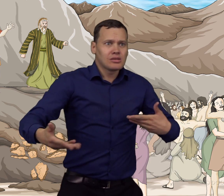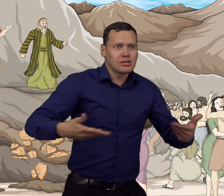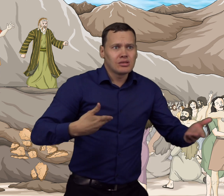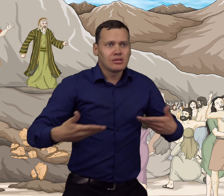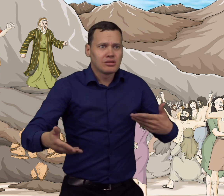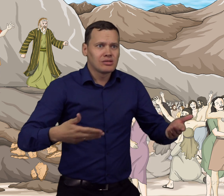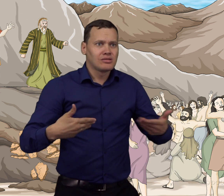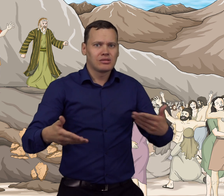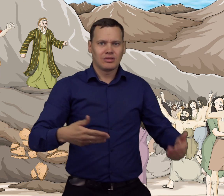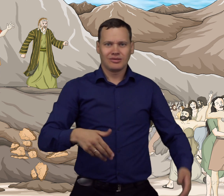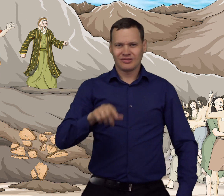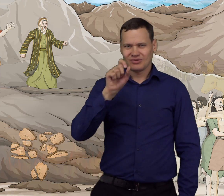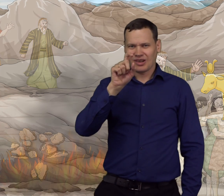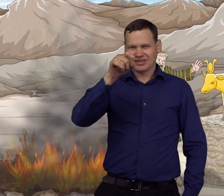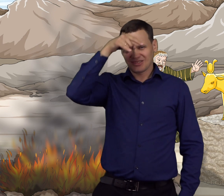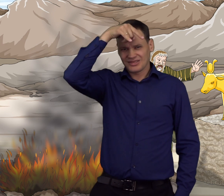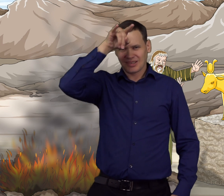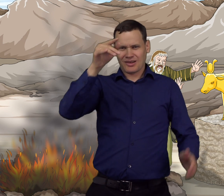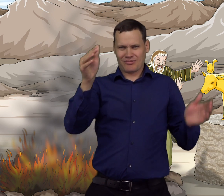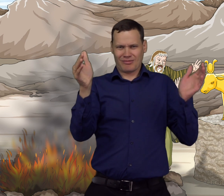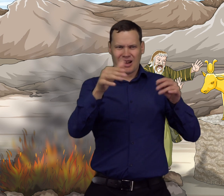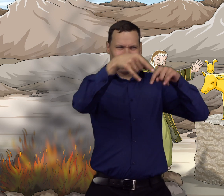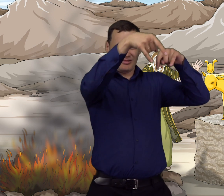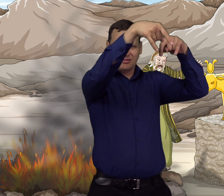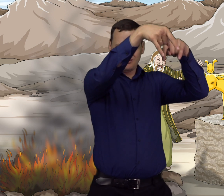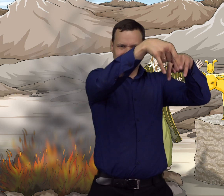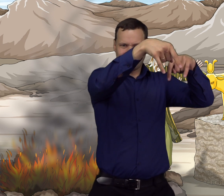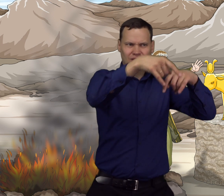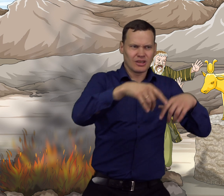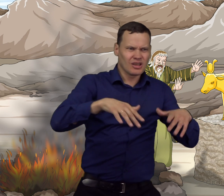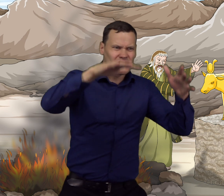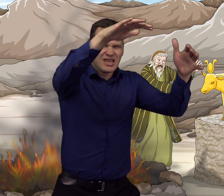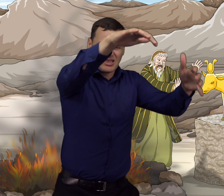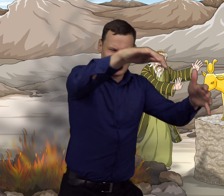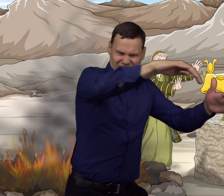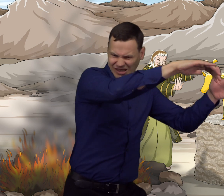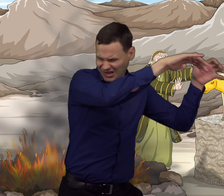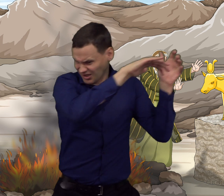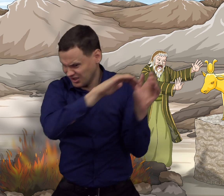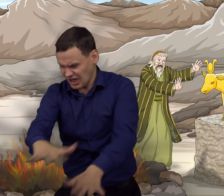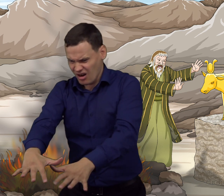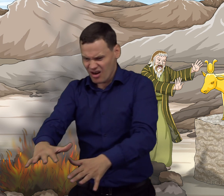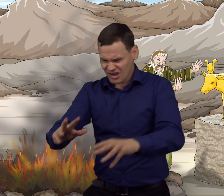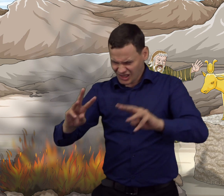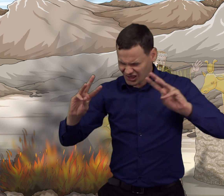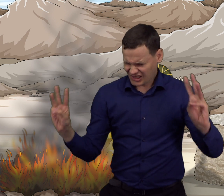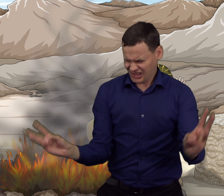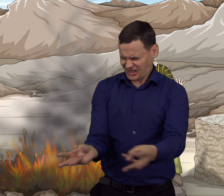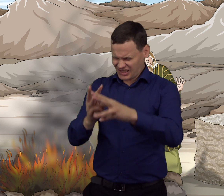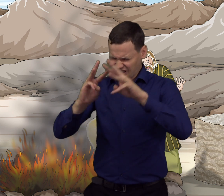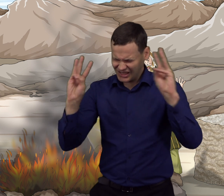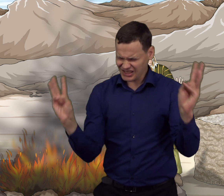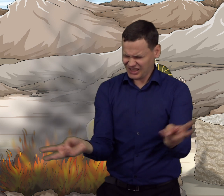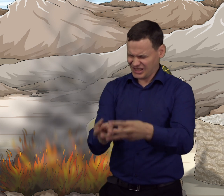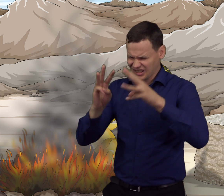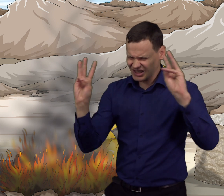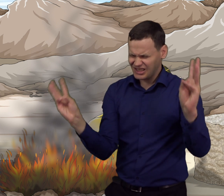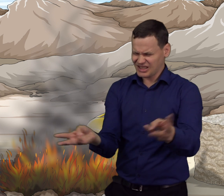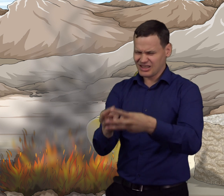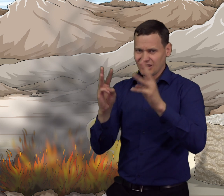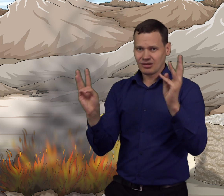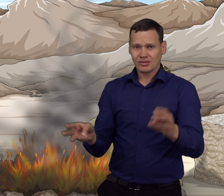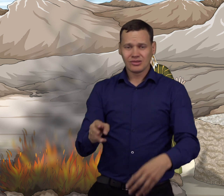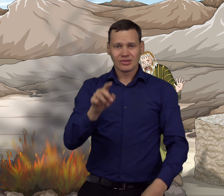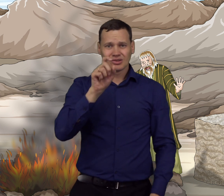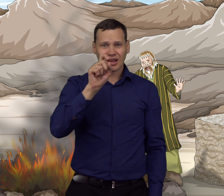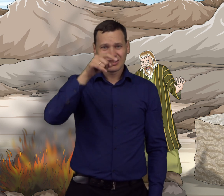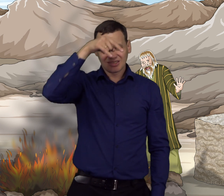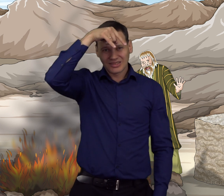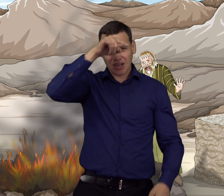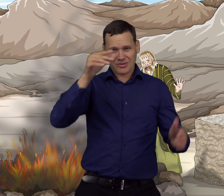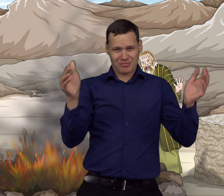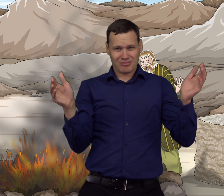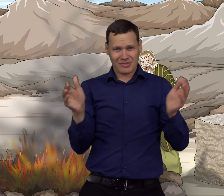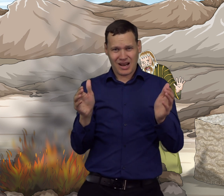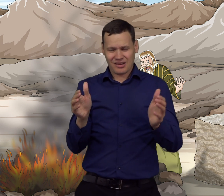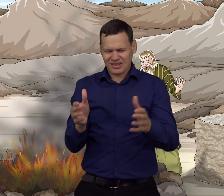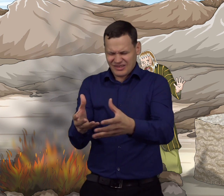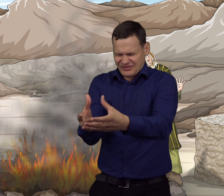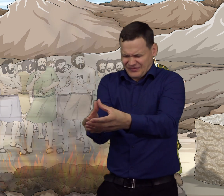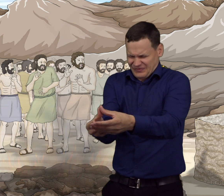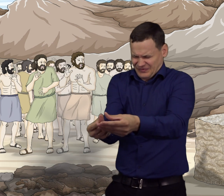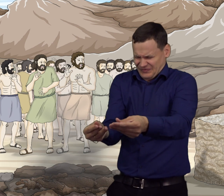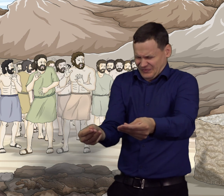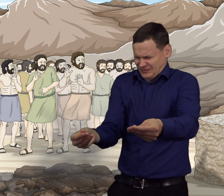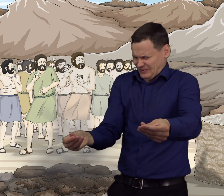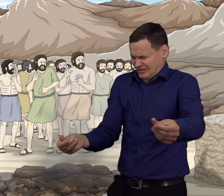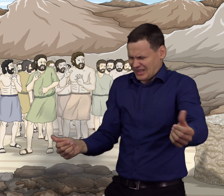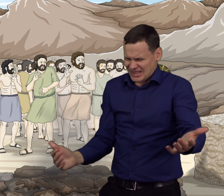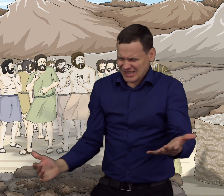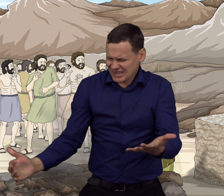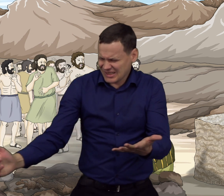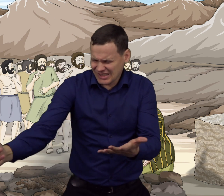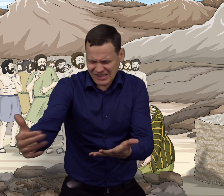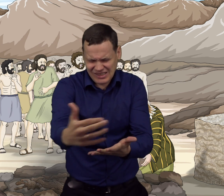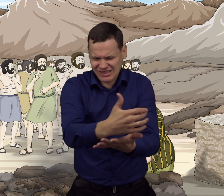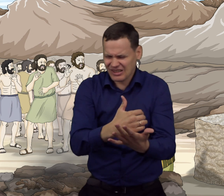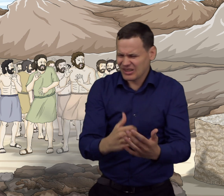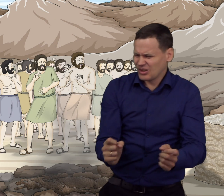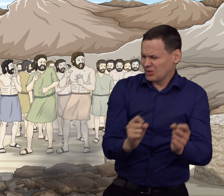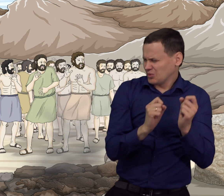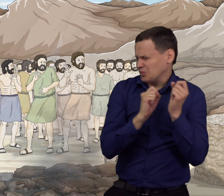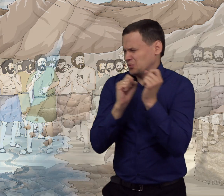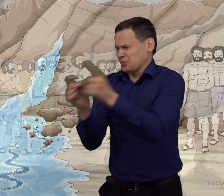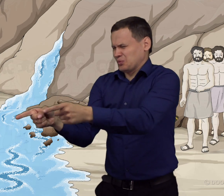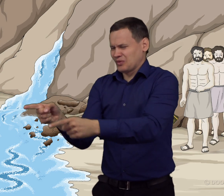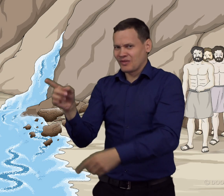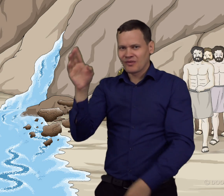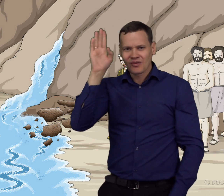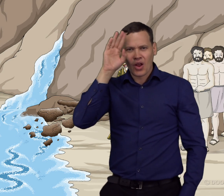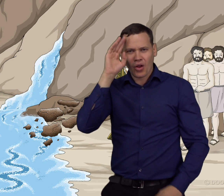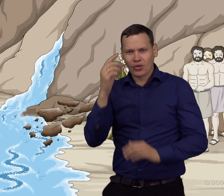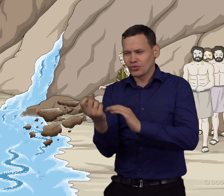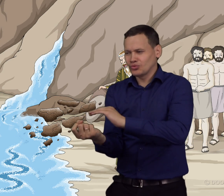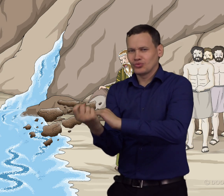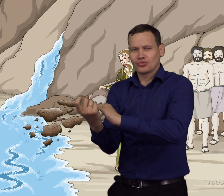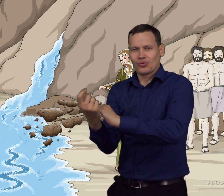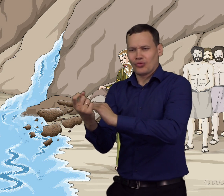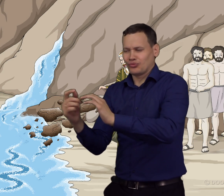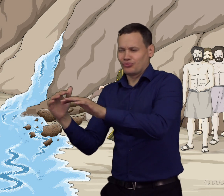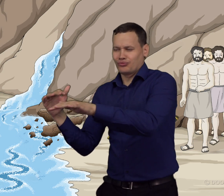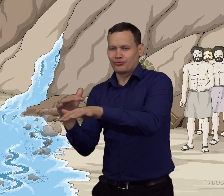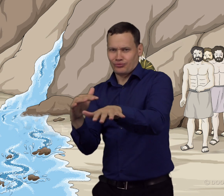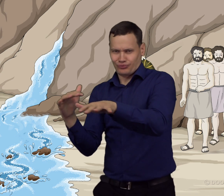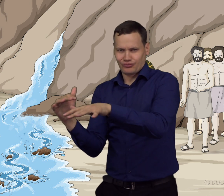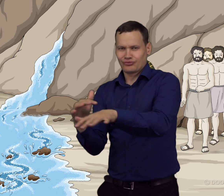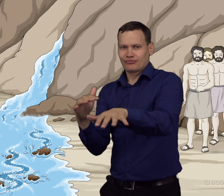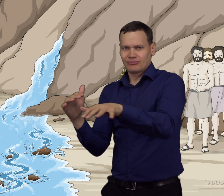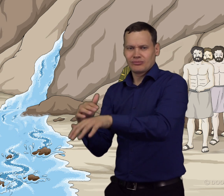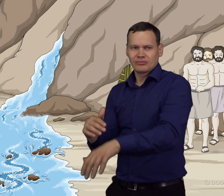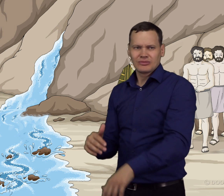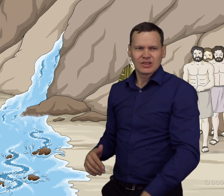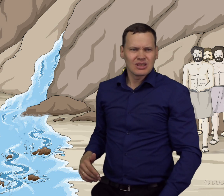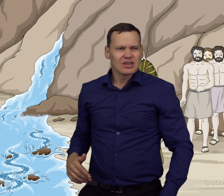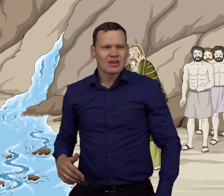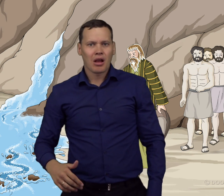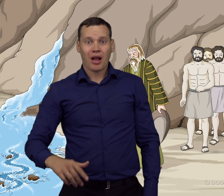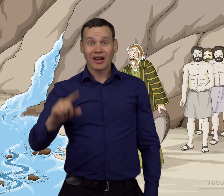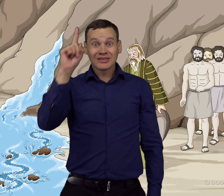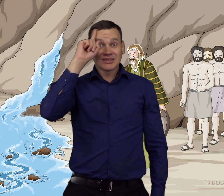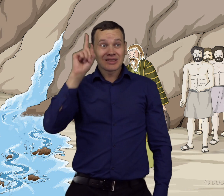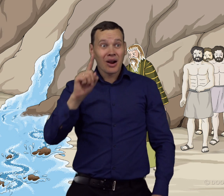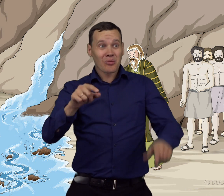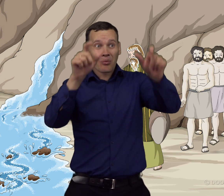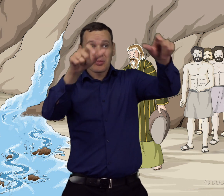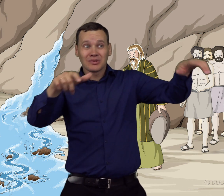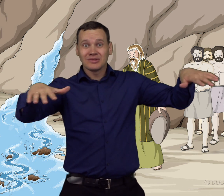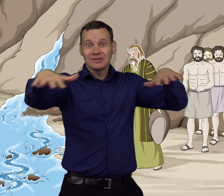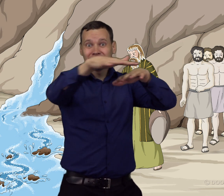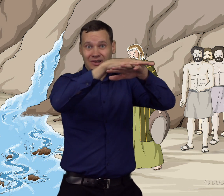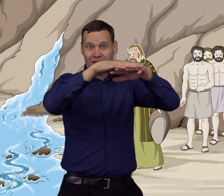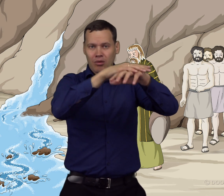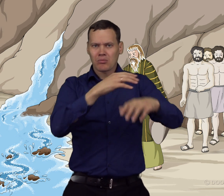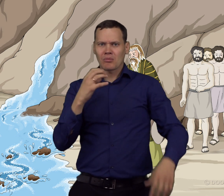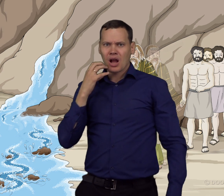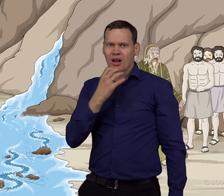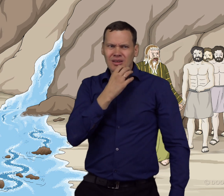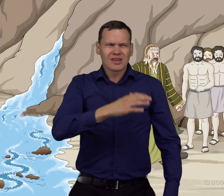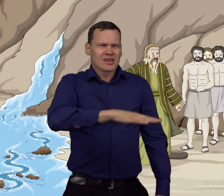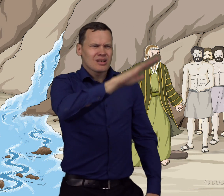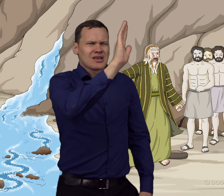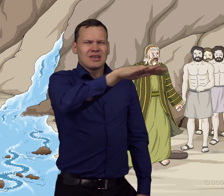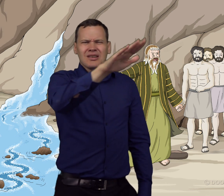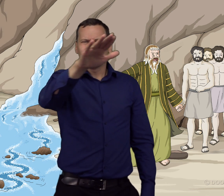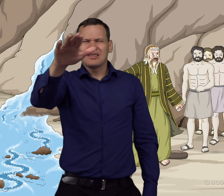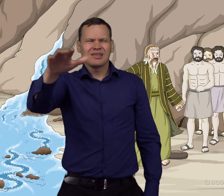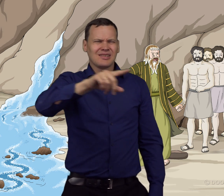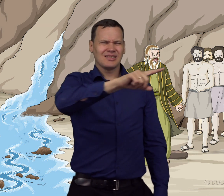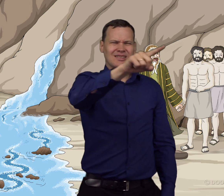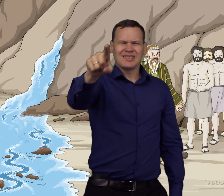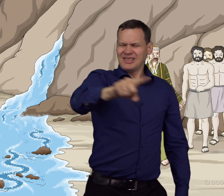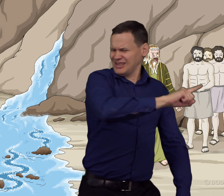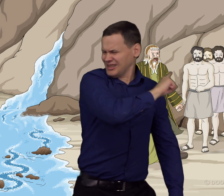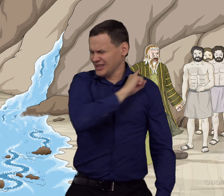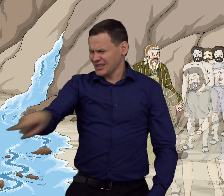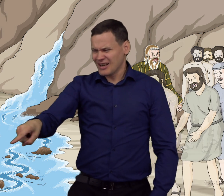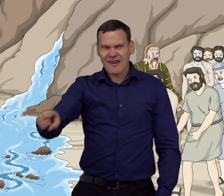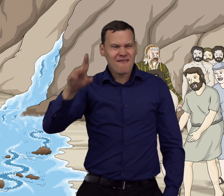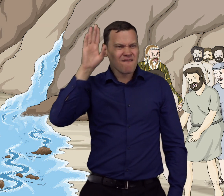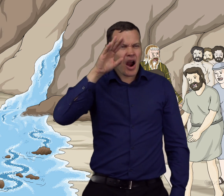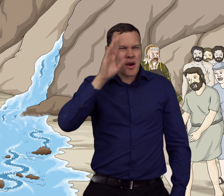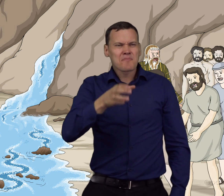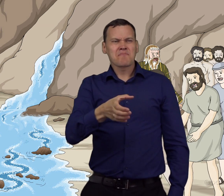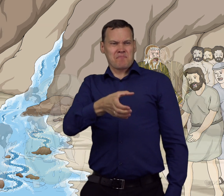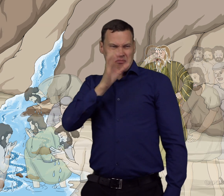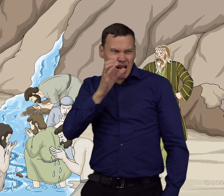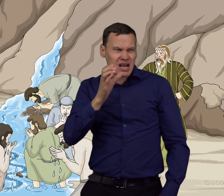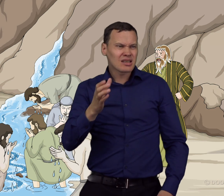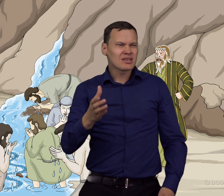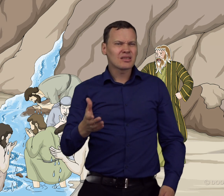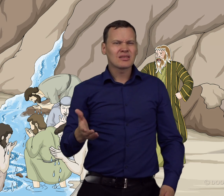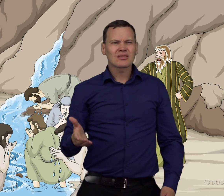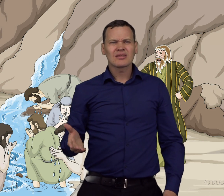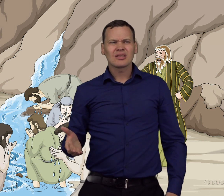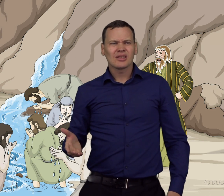Then he took the calf they had made, burned it in the fire, ground it to powder, and scattered the powder over the face of the water.